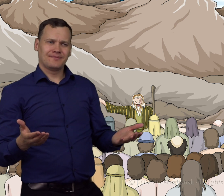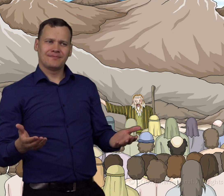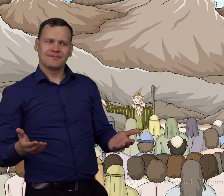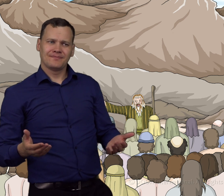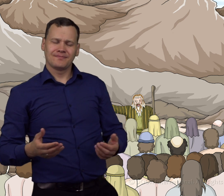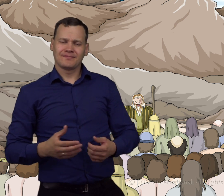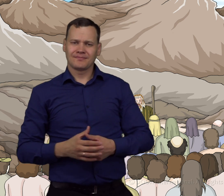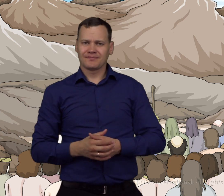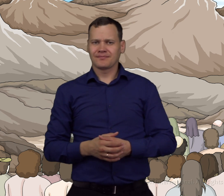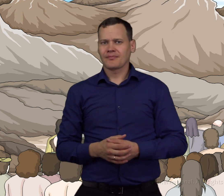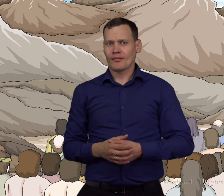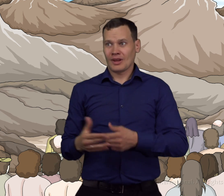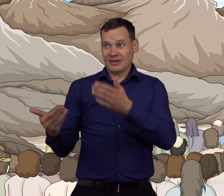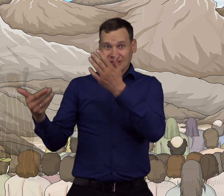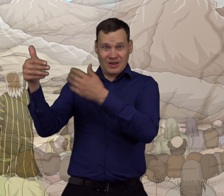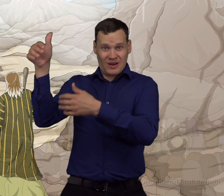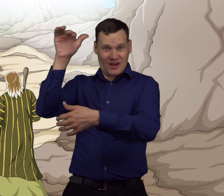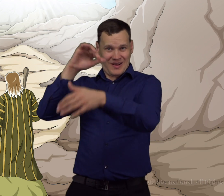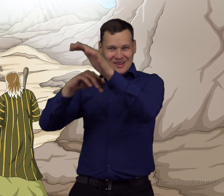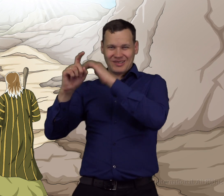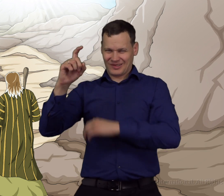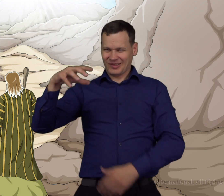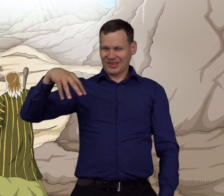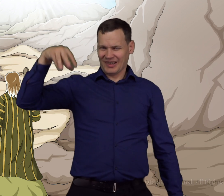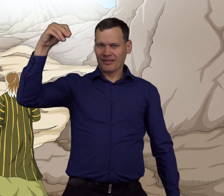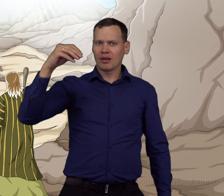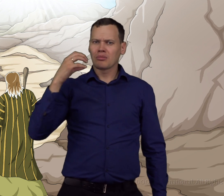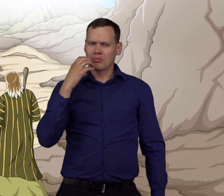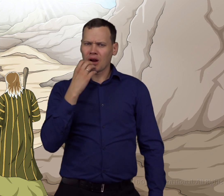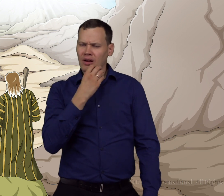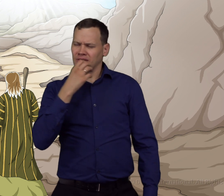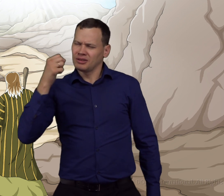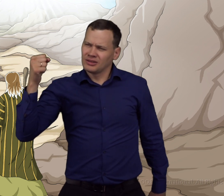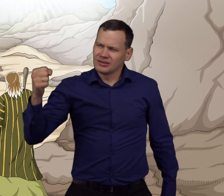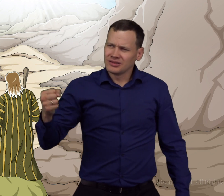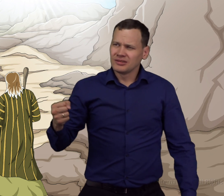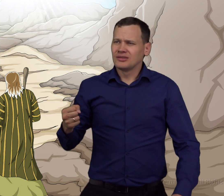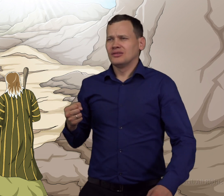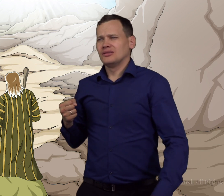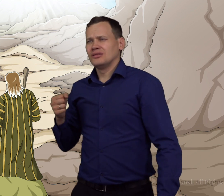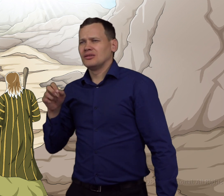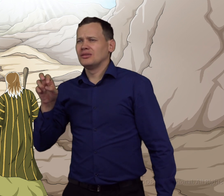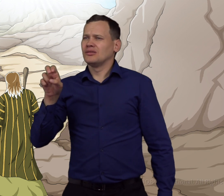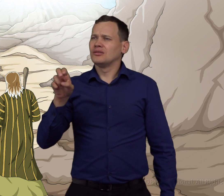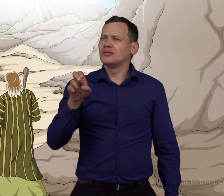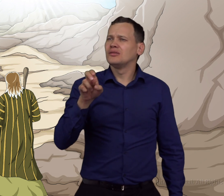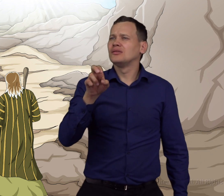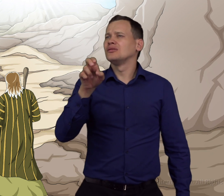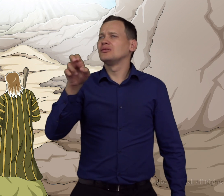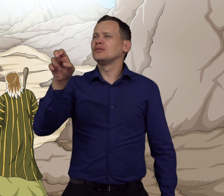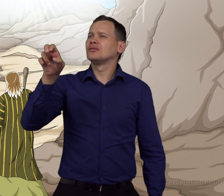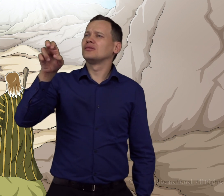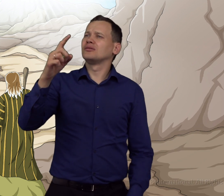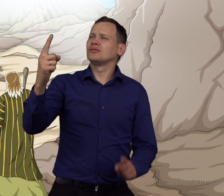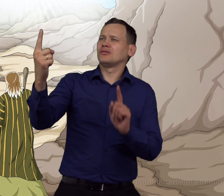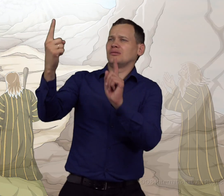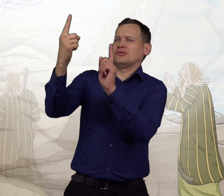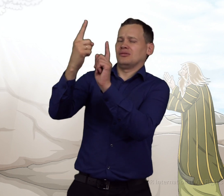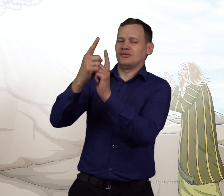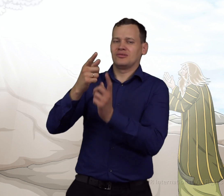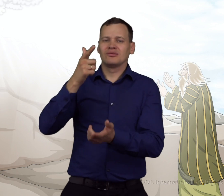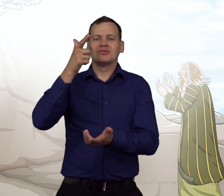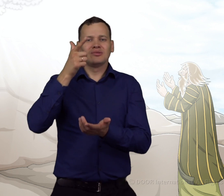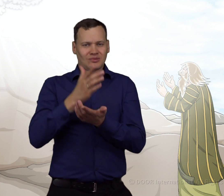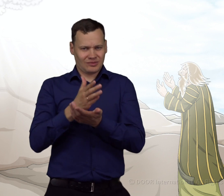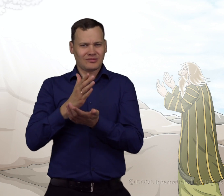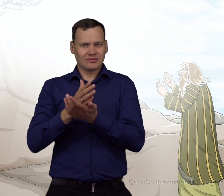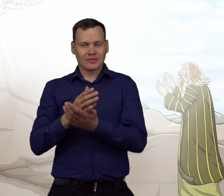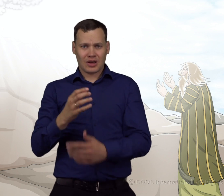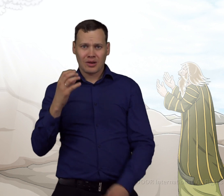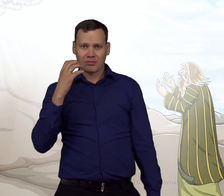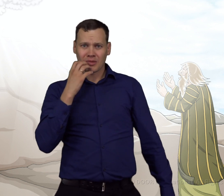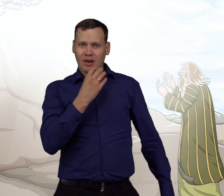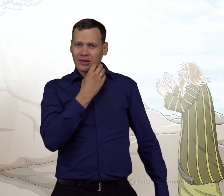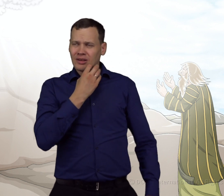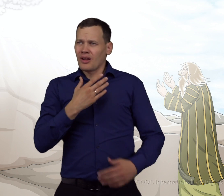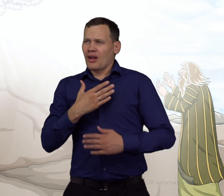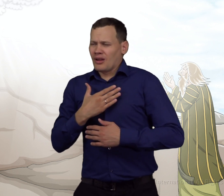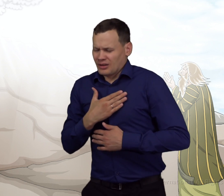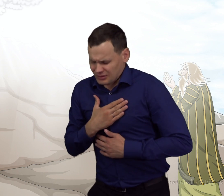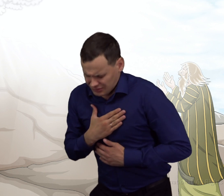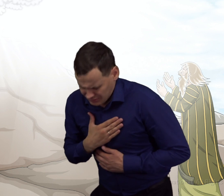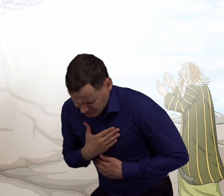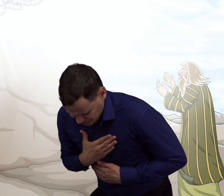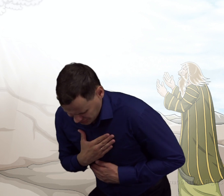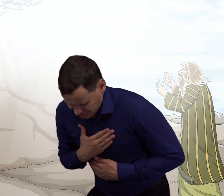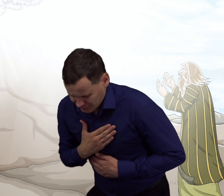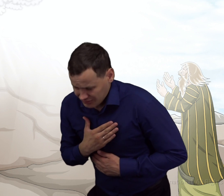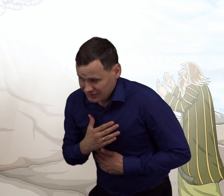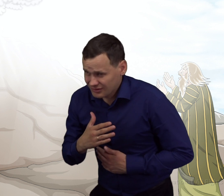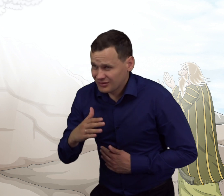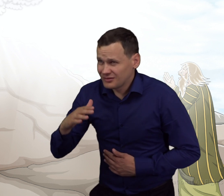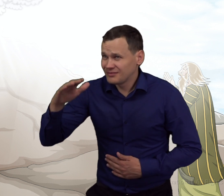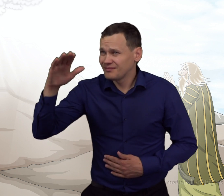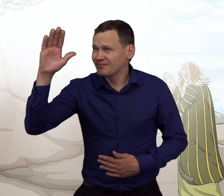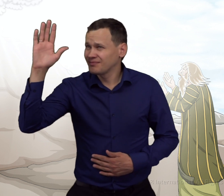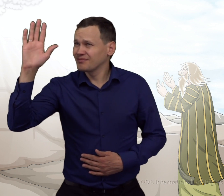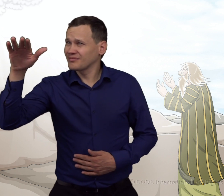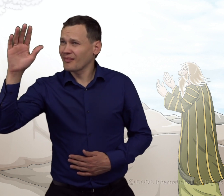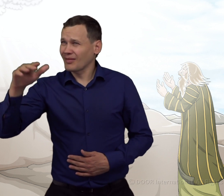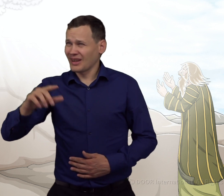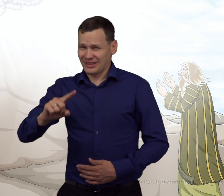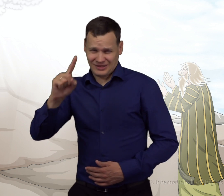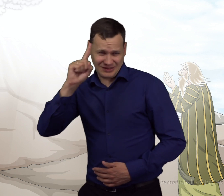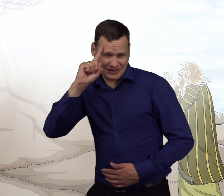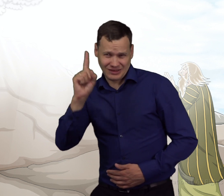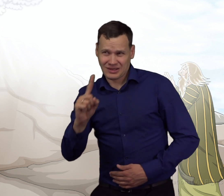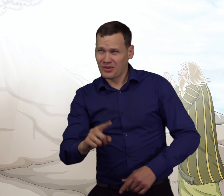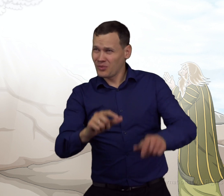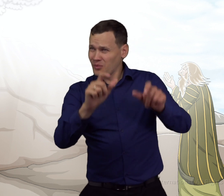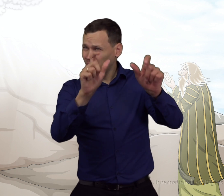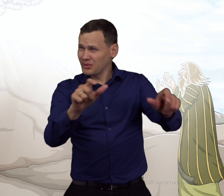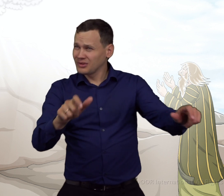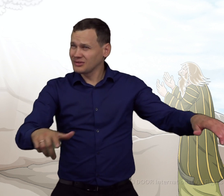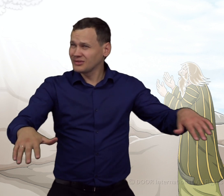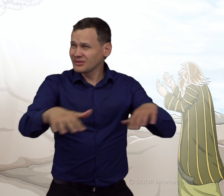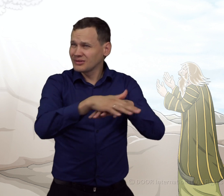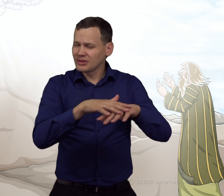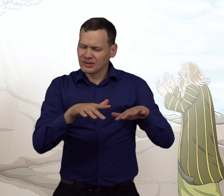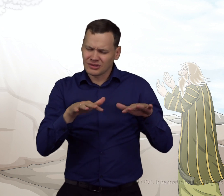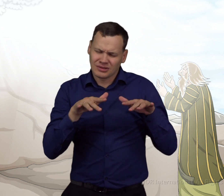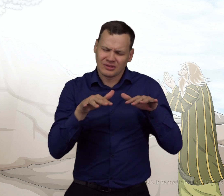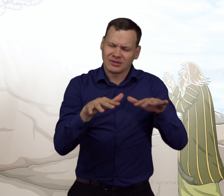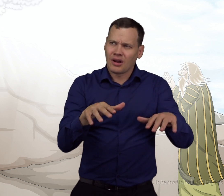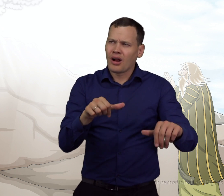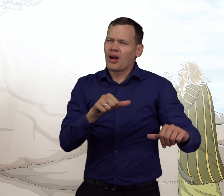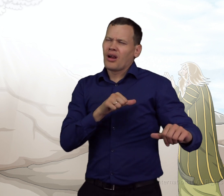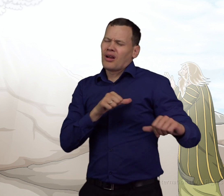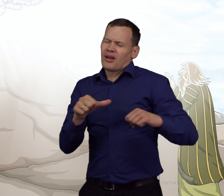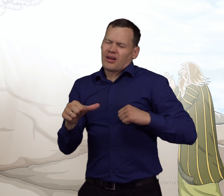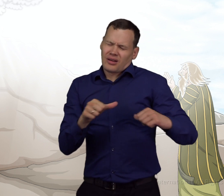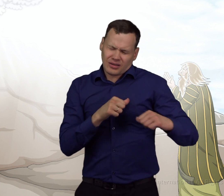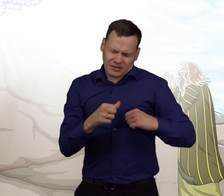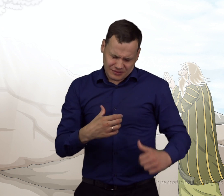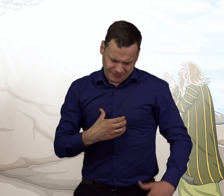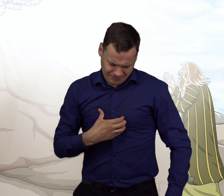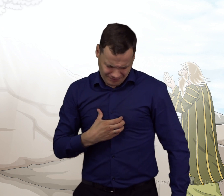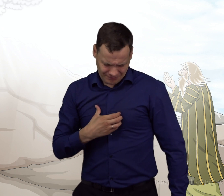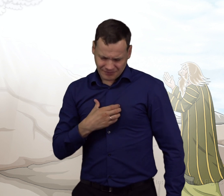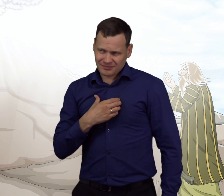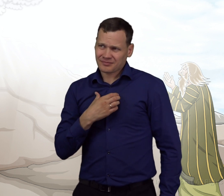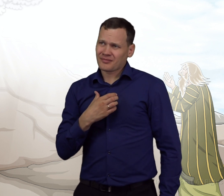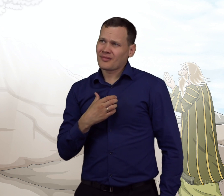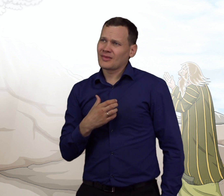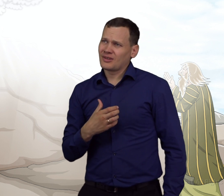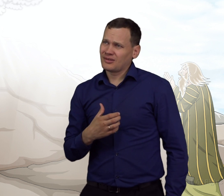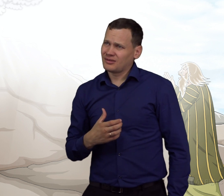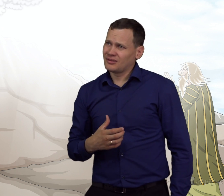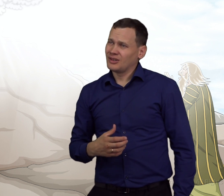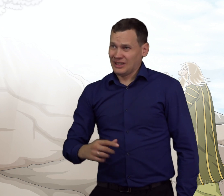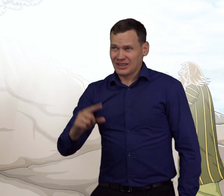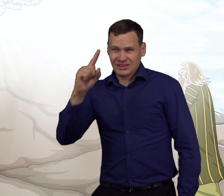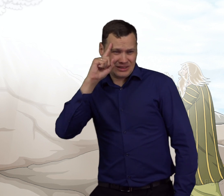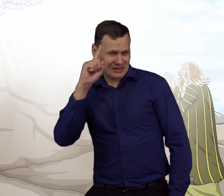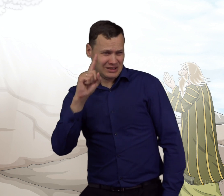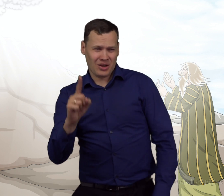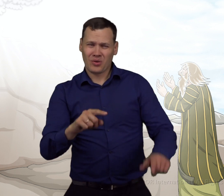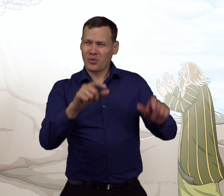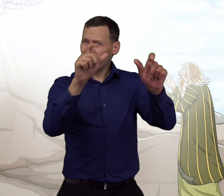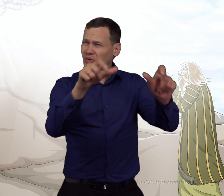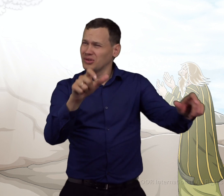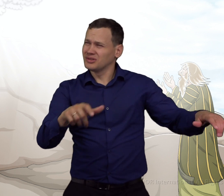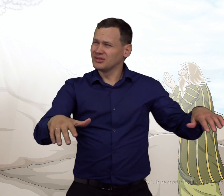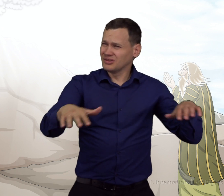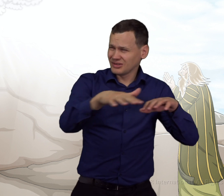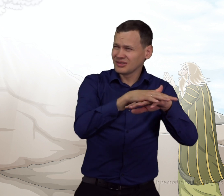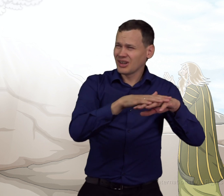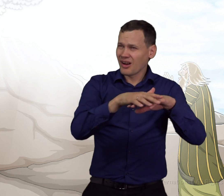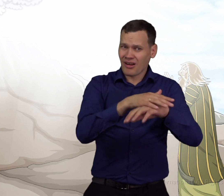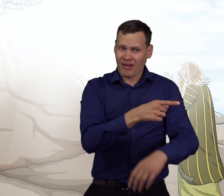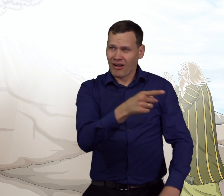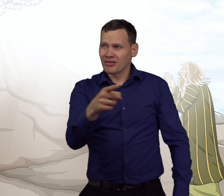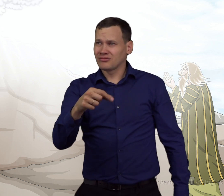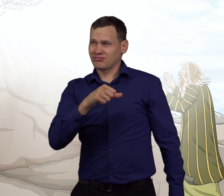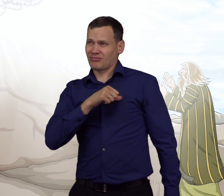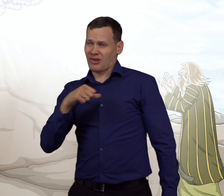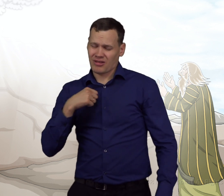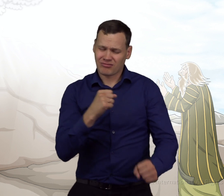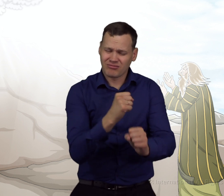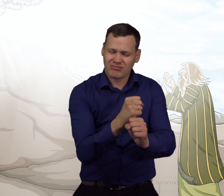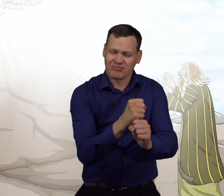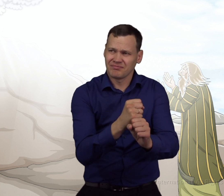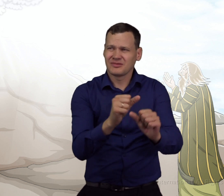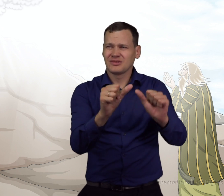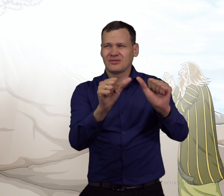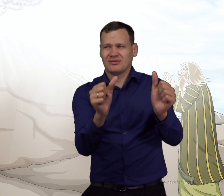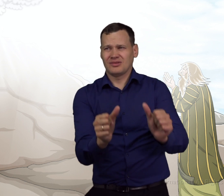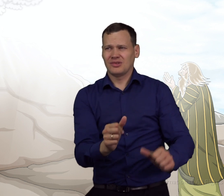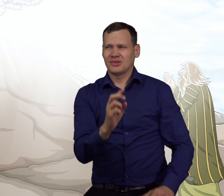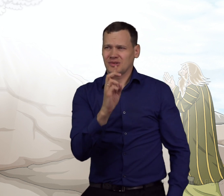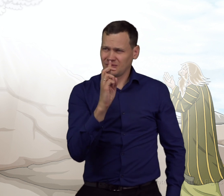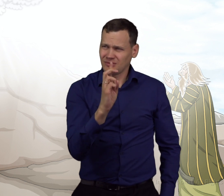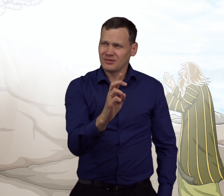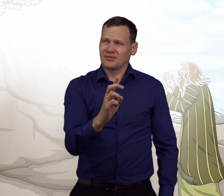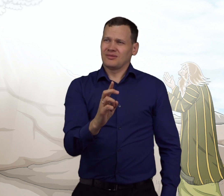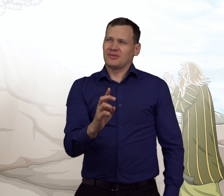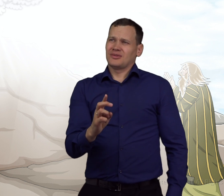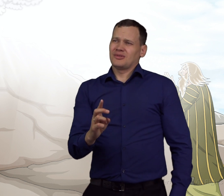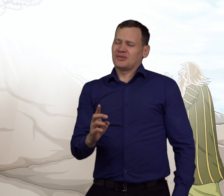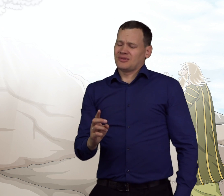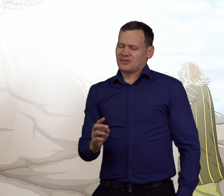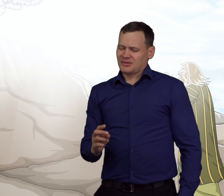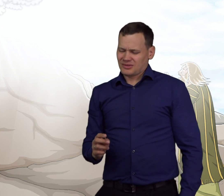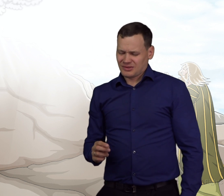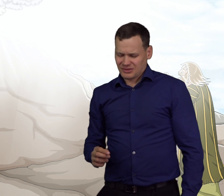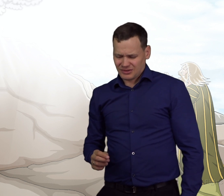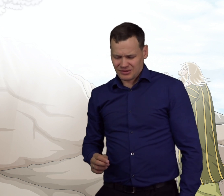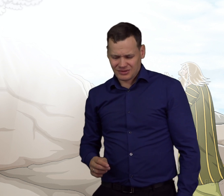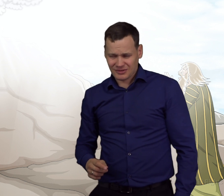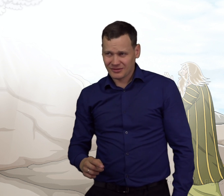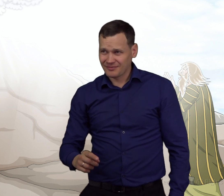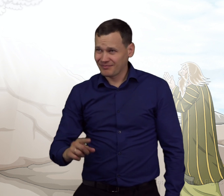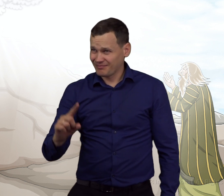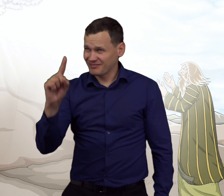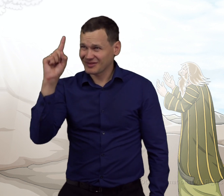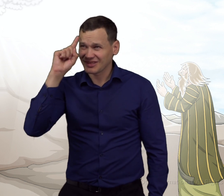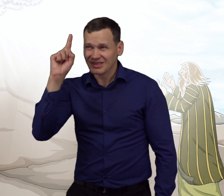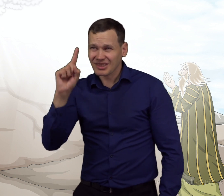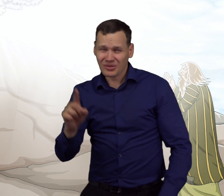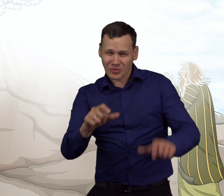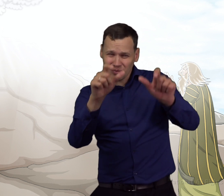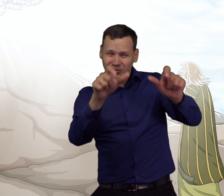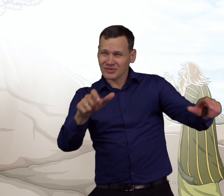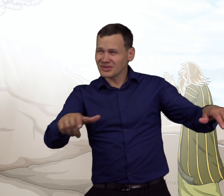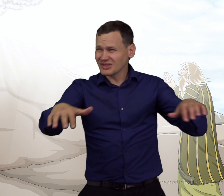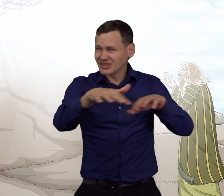So Moses returned to the LORD and said, “Oh, what a great sin these people have committed!